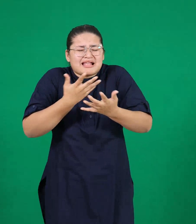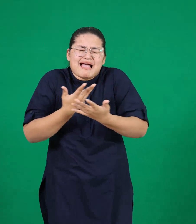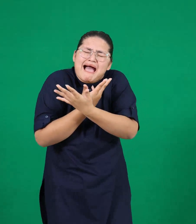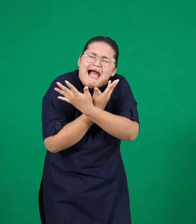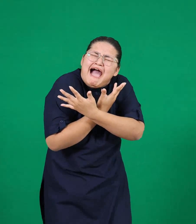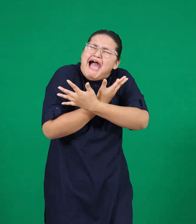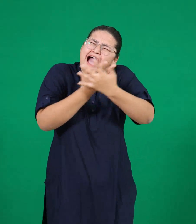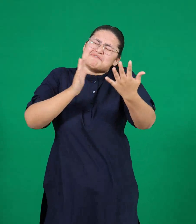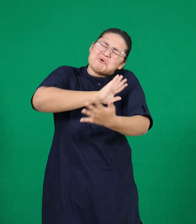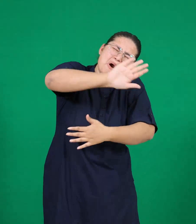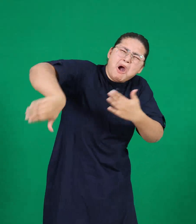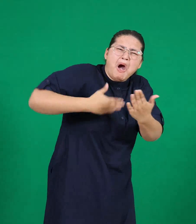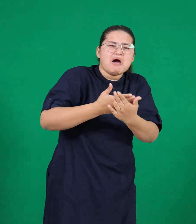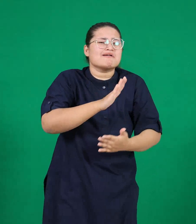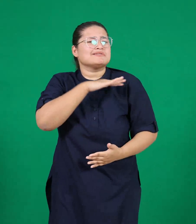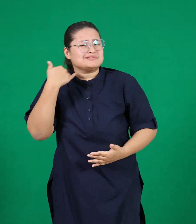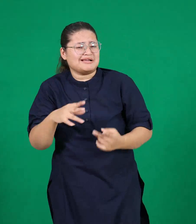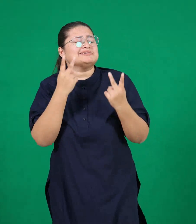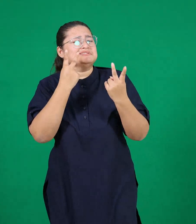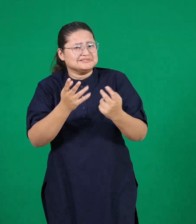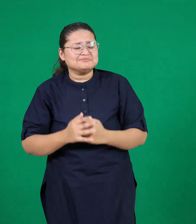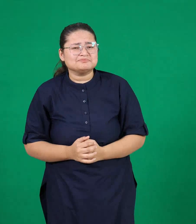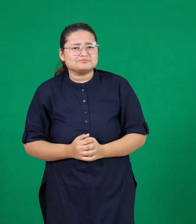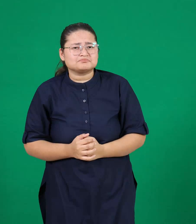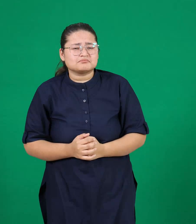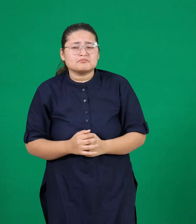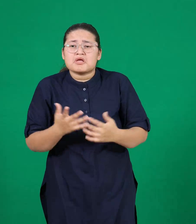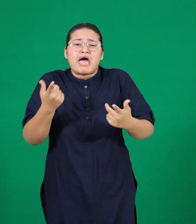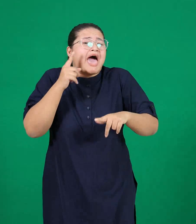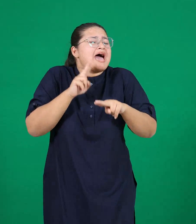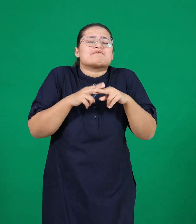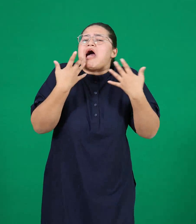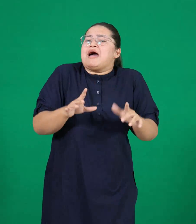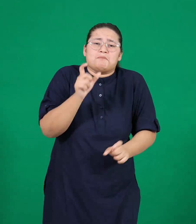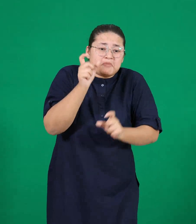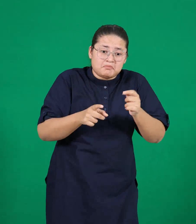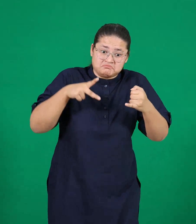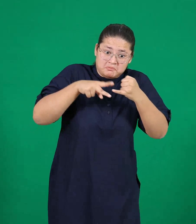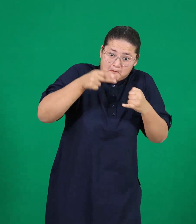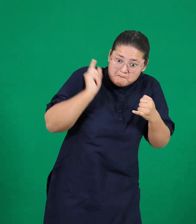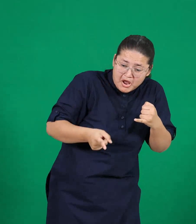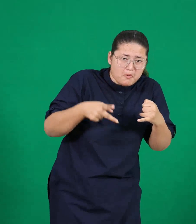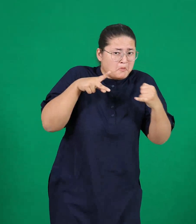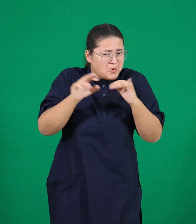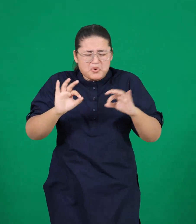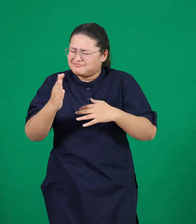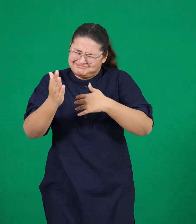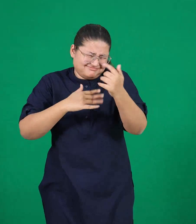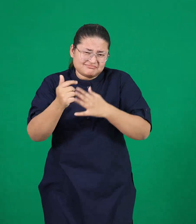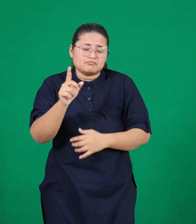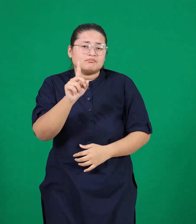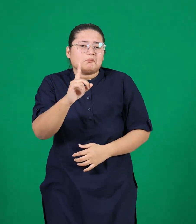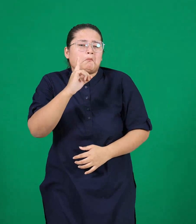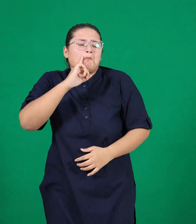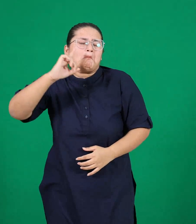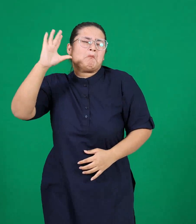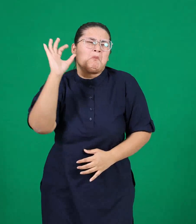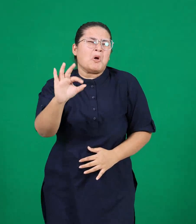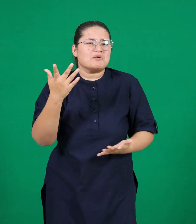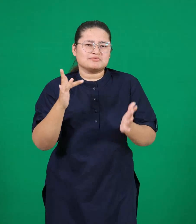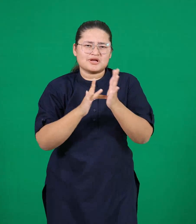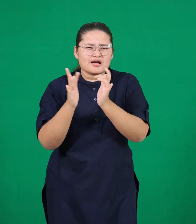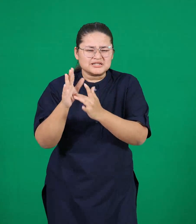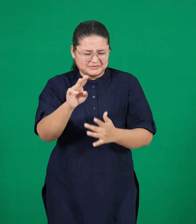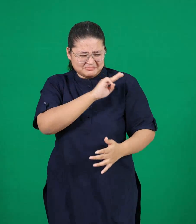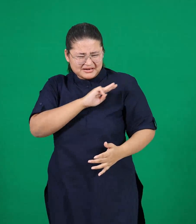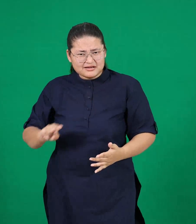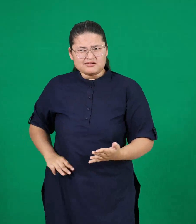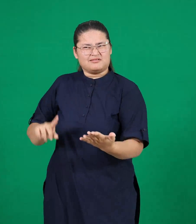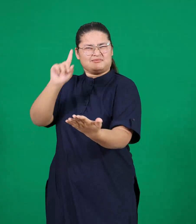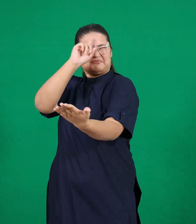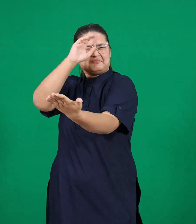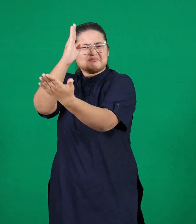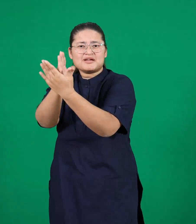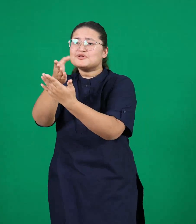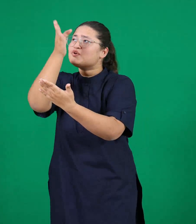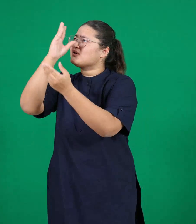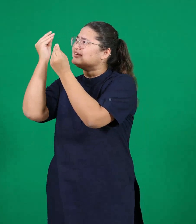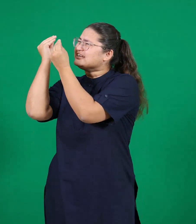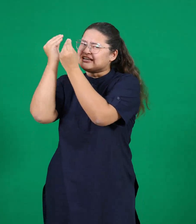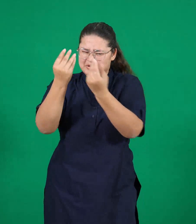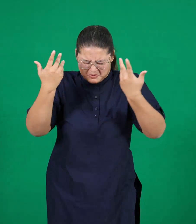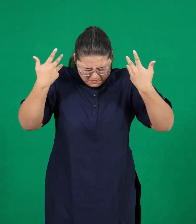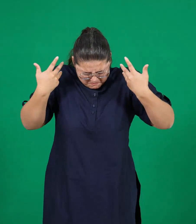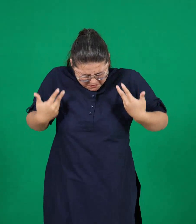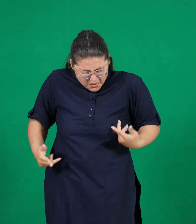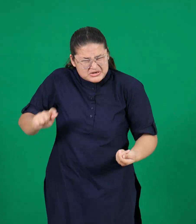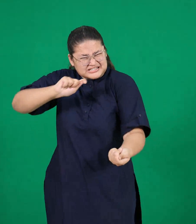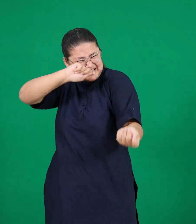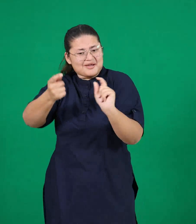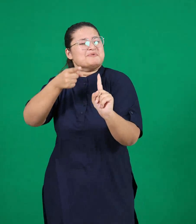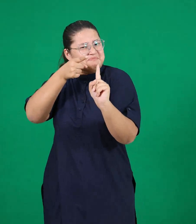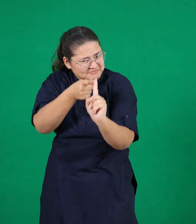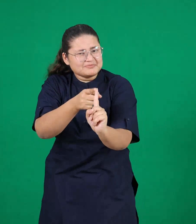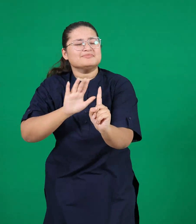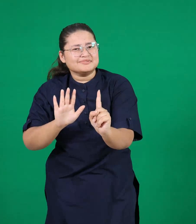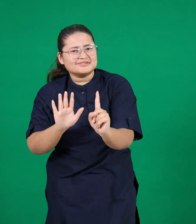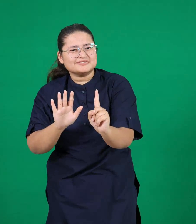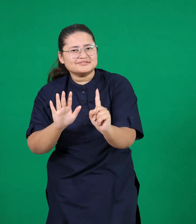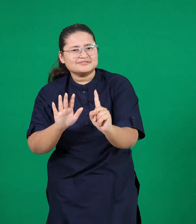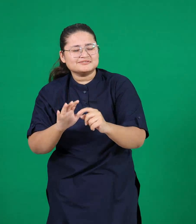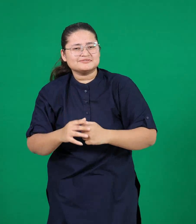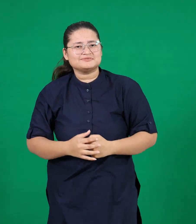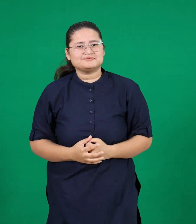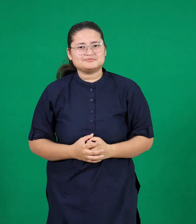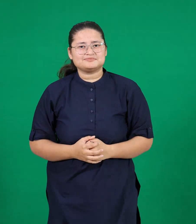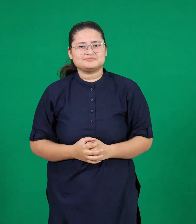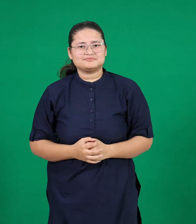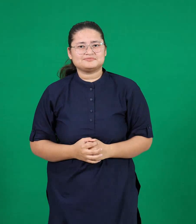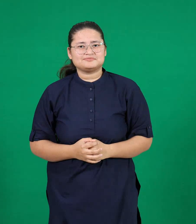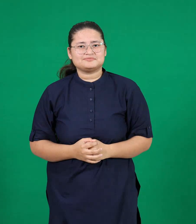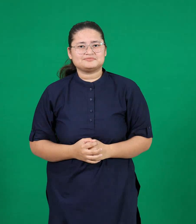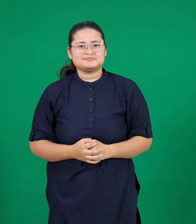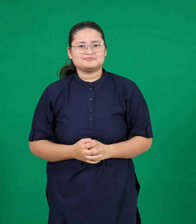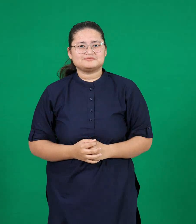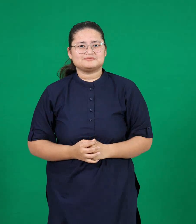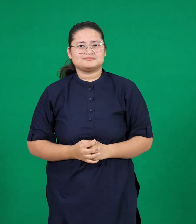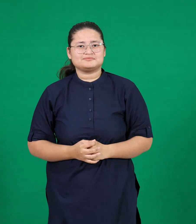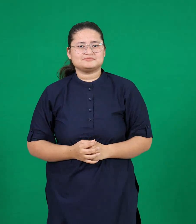For neither circumcision nor uncircumcision means anything. What counts is a new creation.